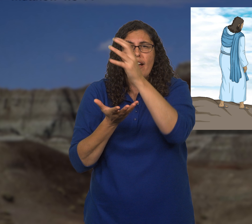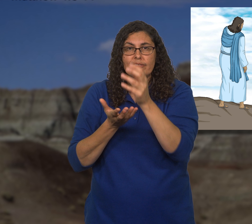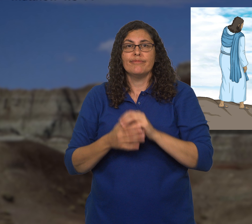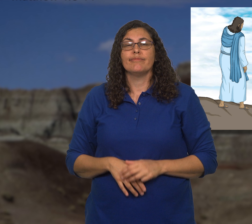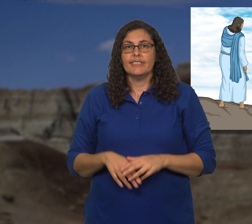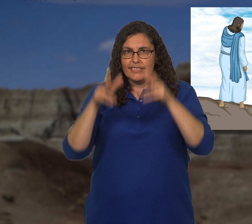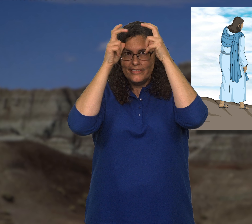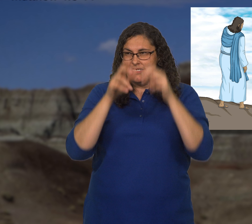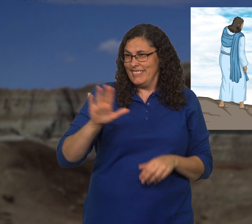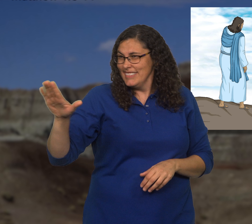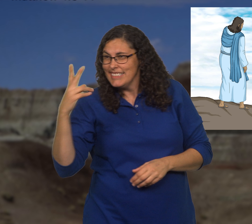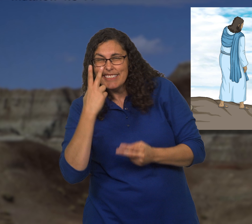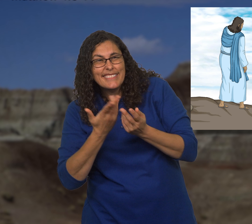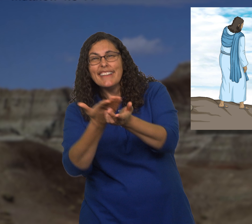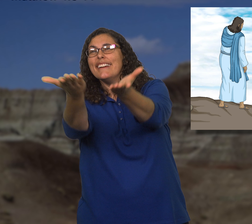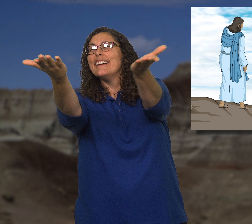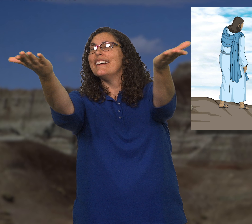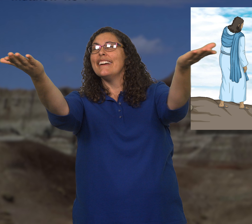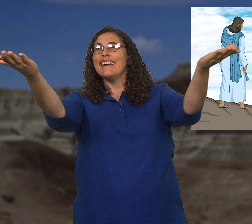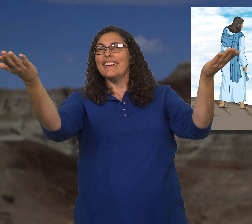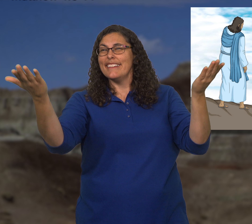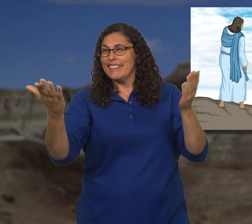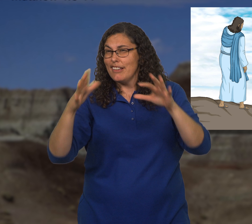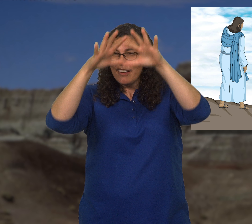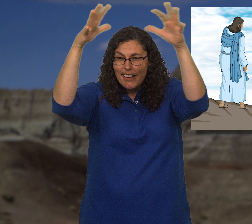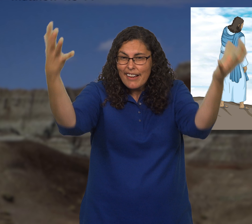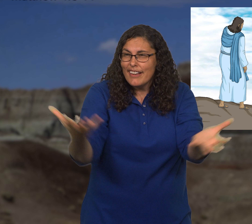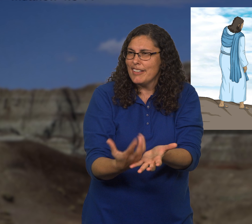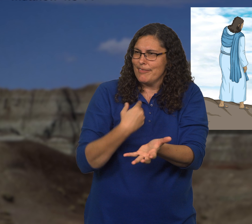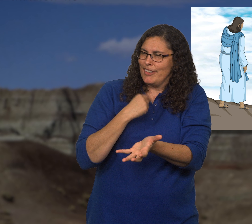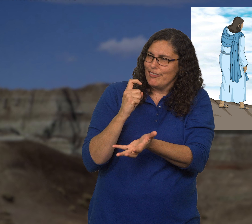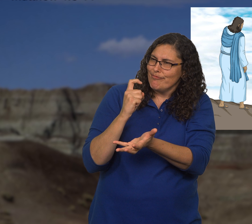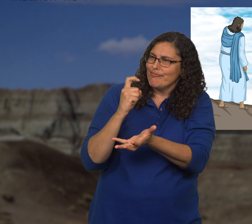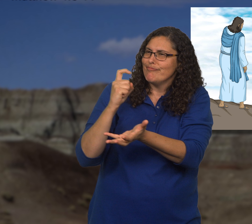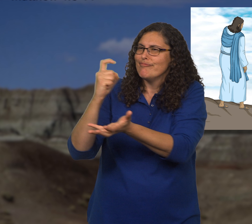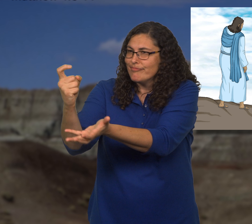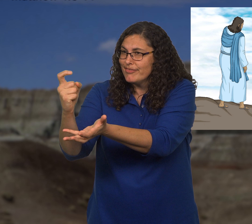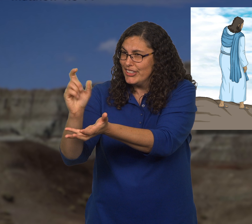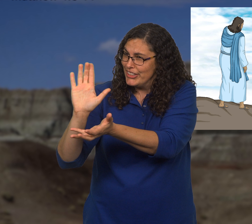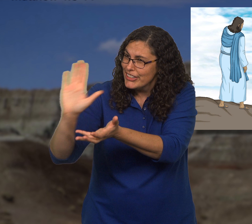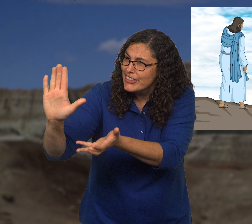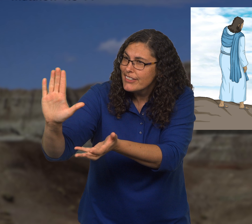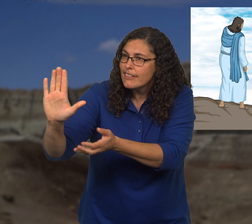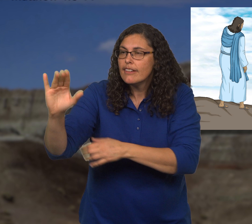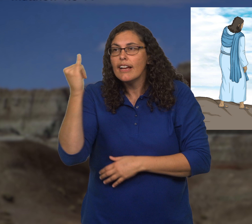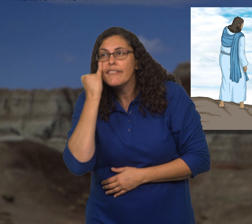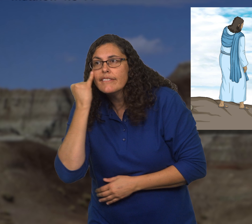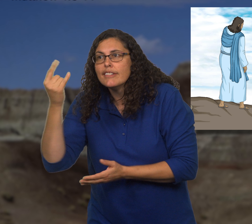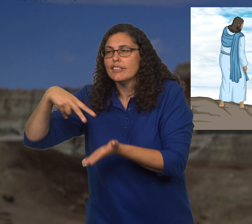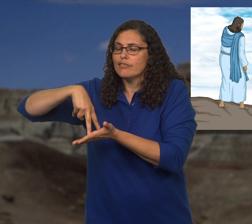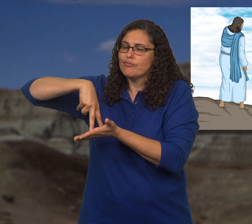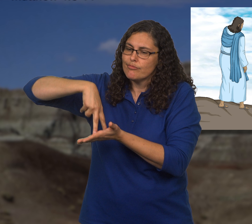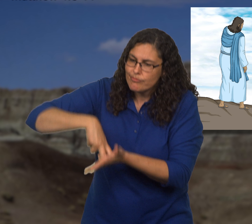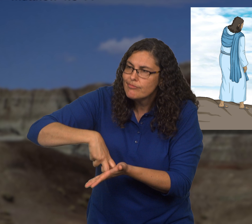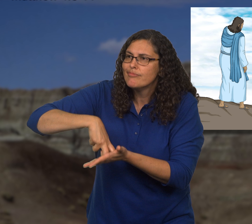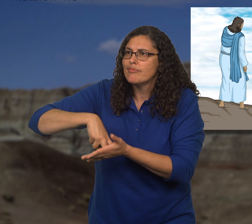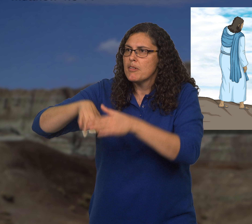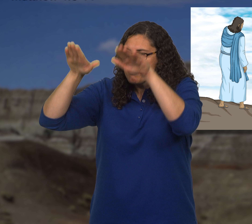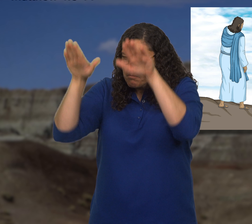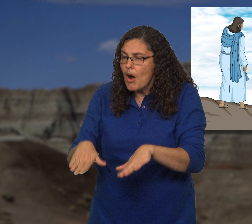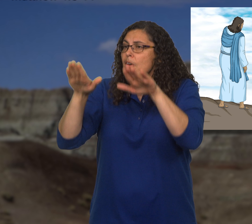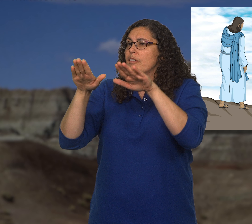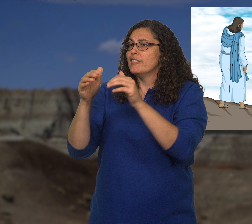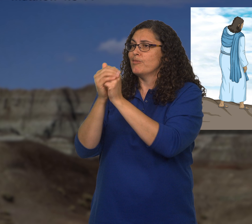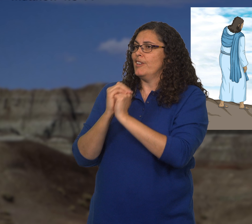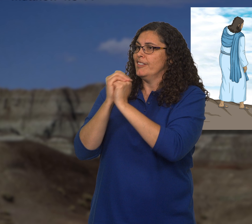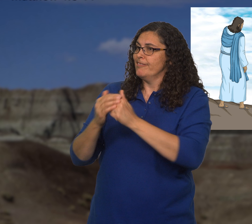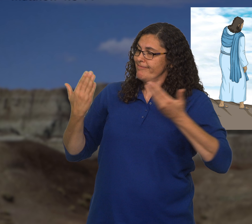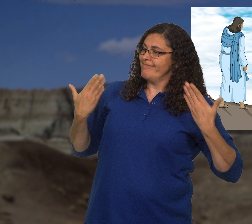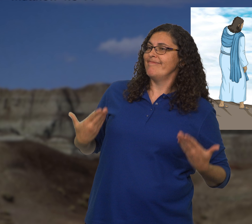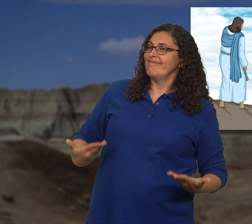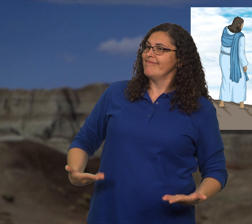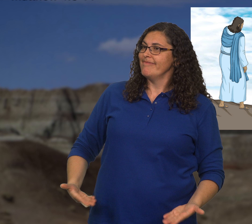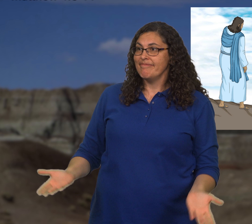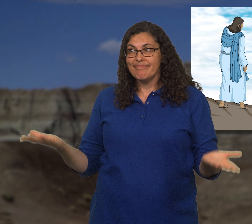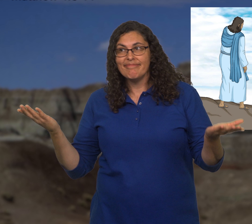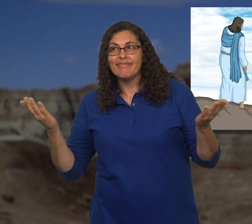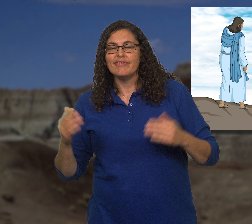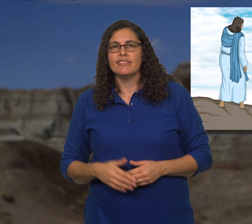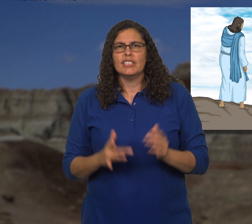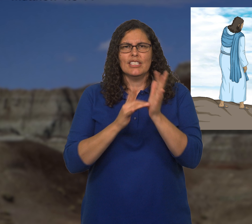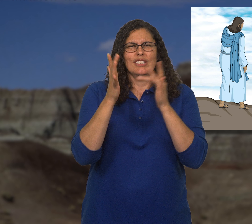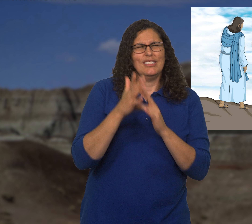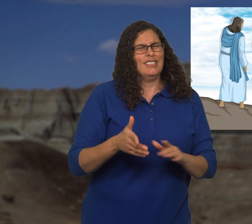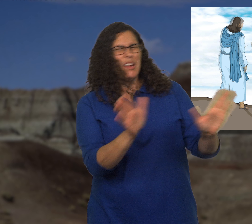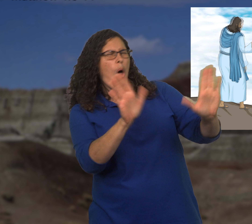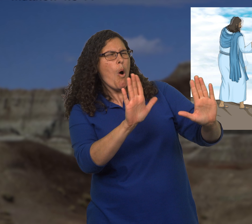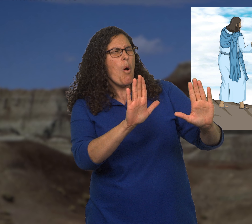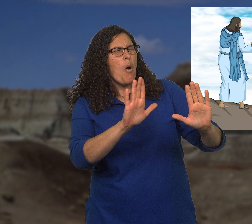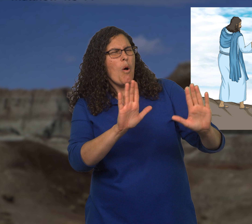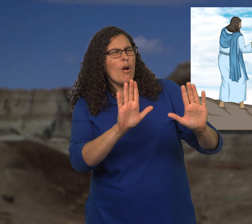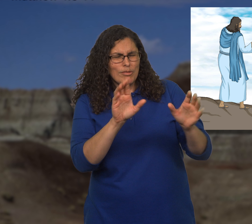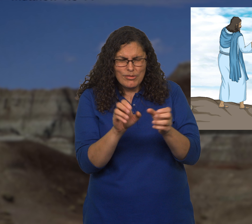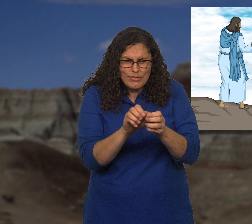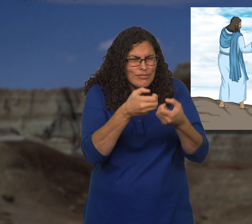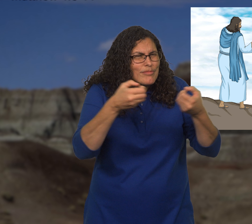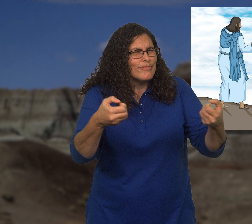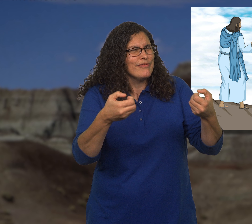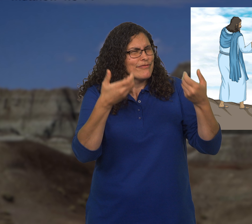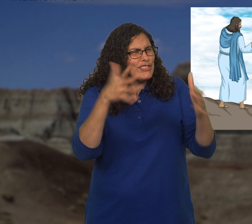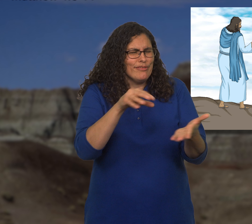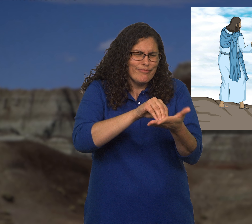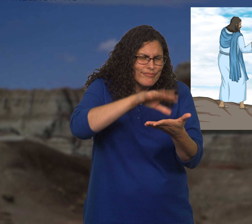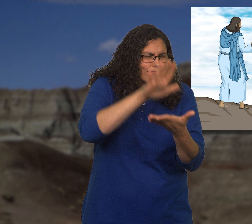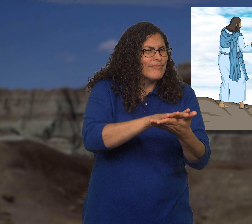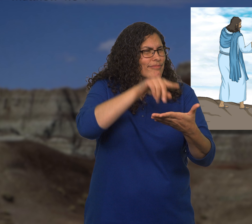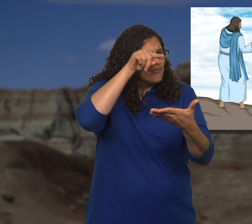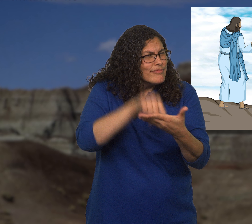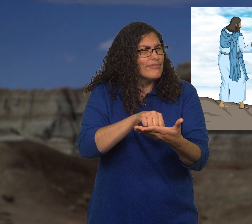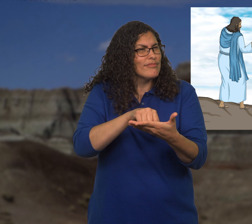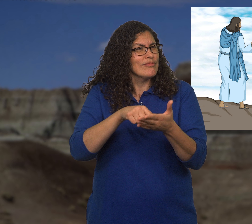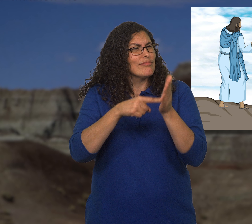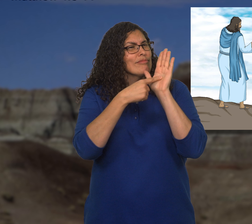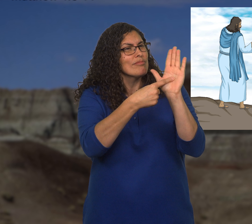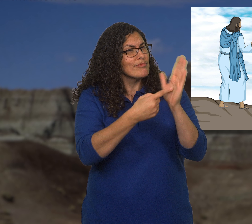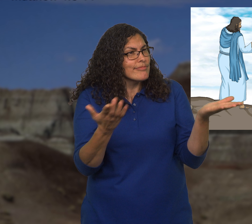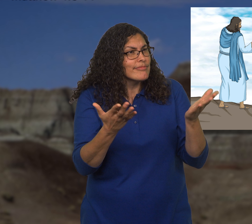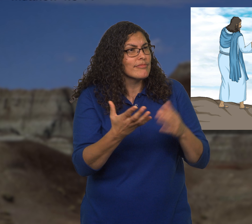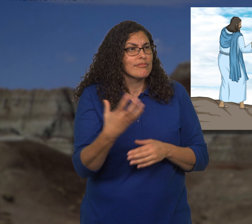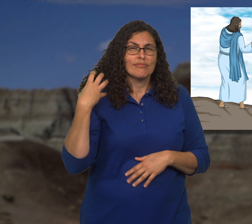“All this I will give You,” he said, “if You will fall down and worship me.” “Away from Me, Satan!” Jesus declared.